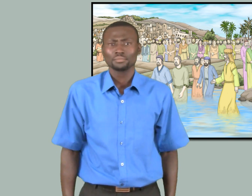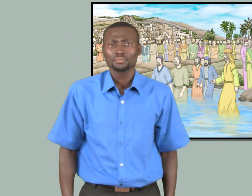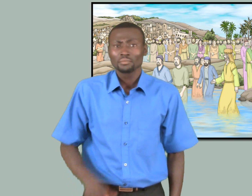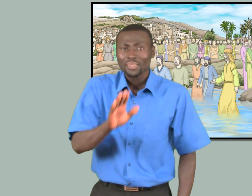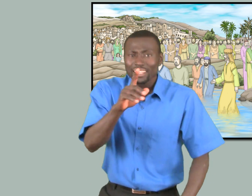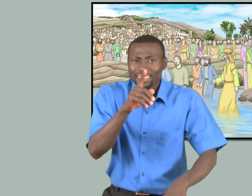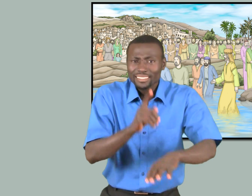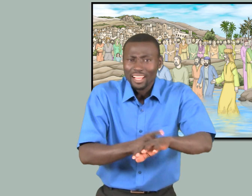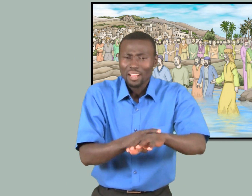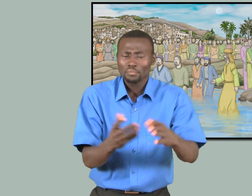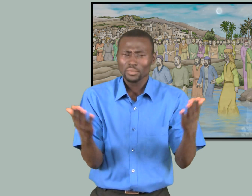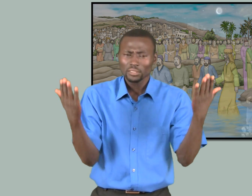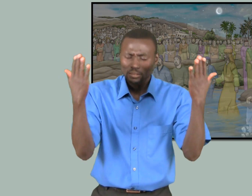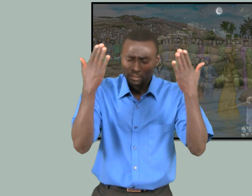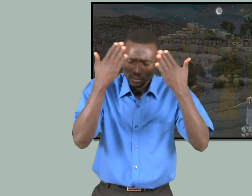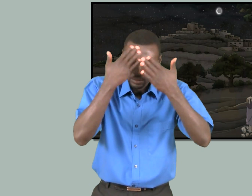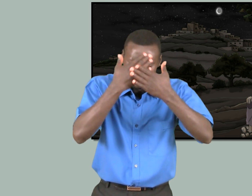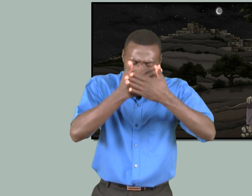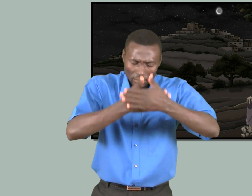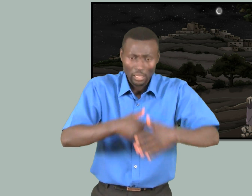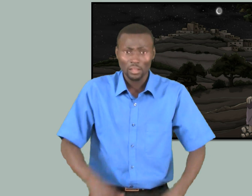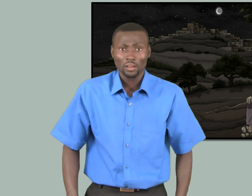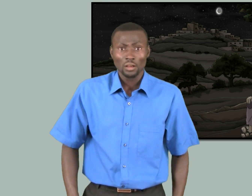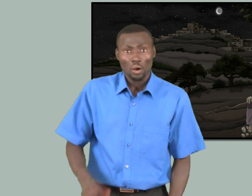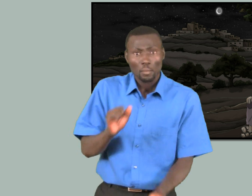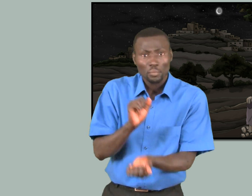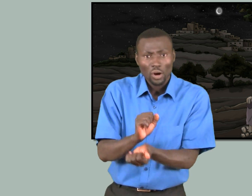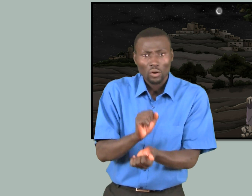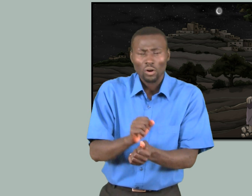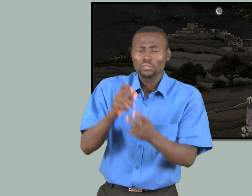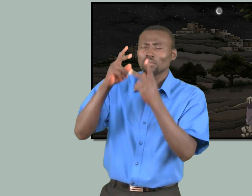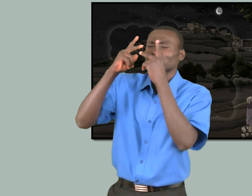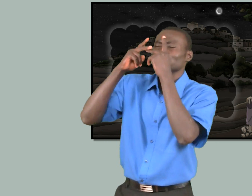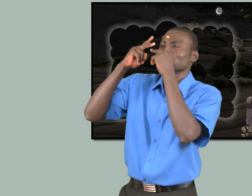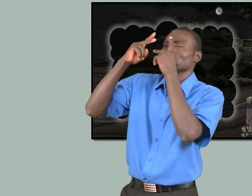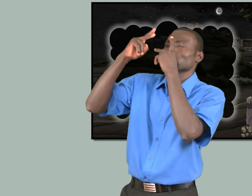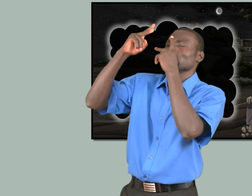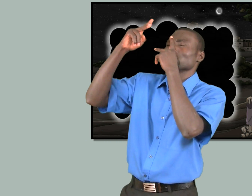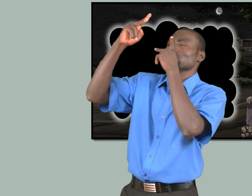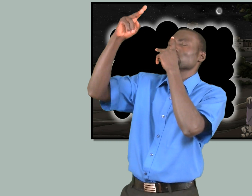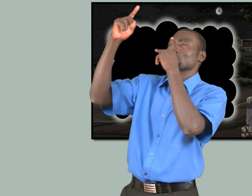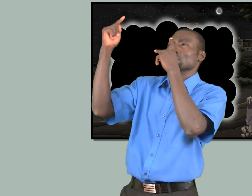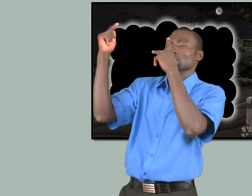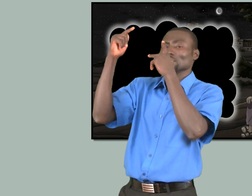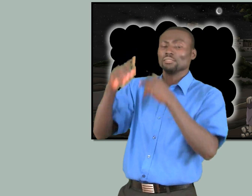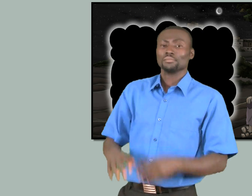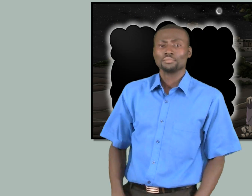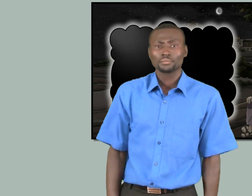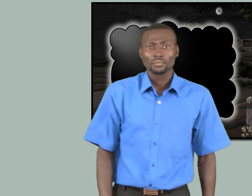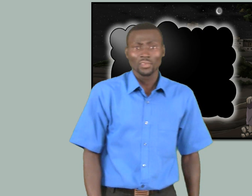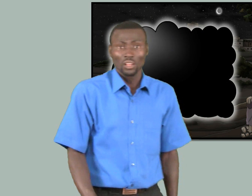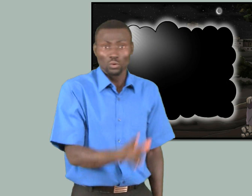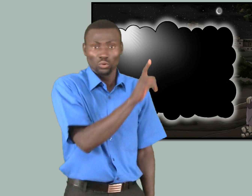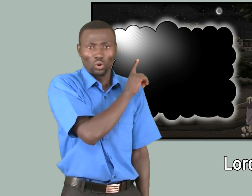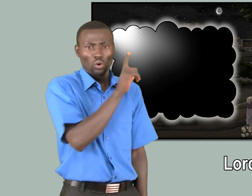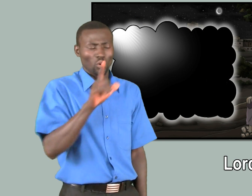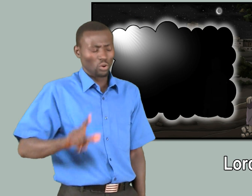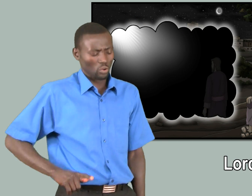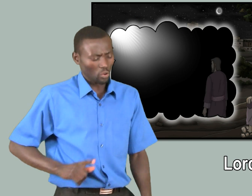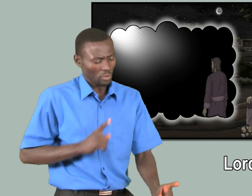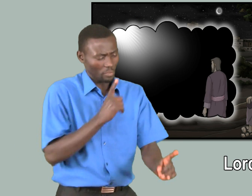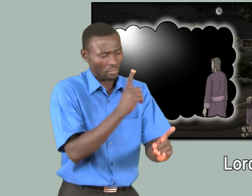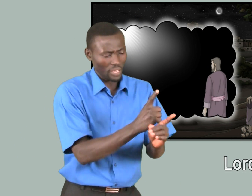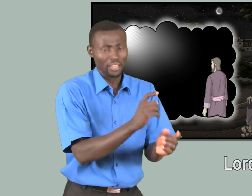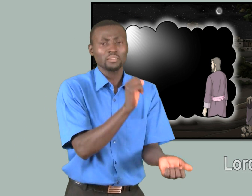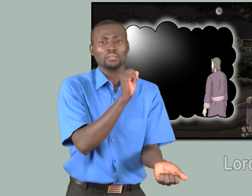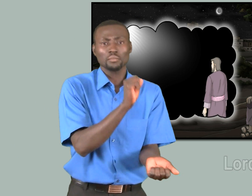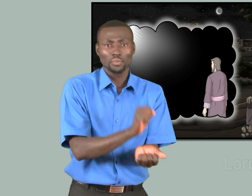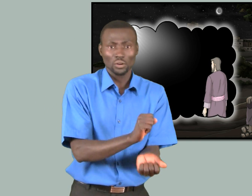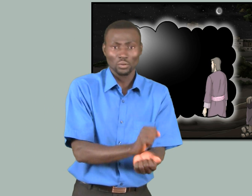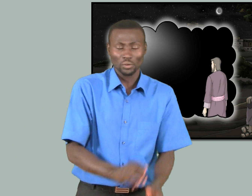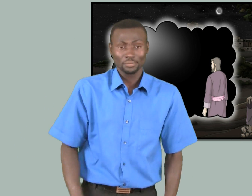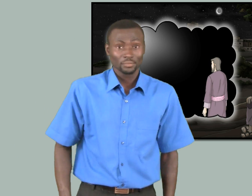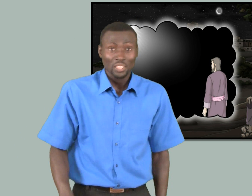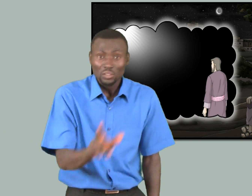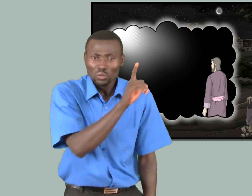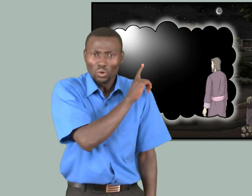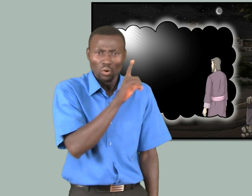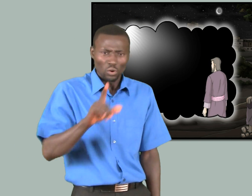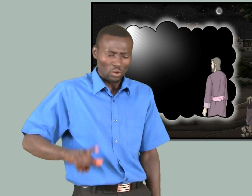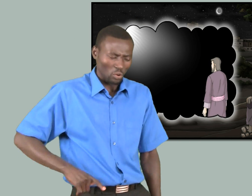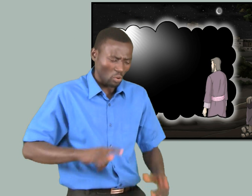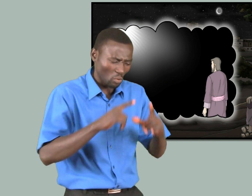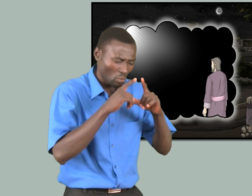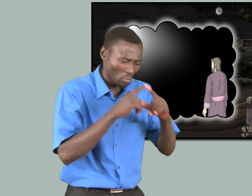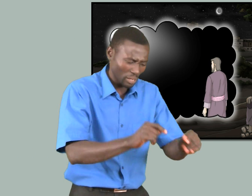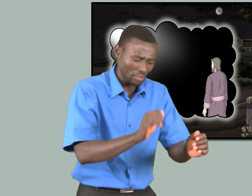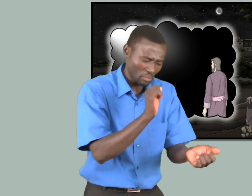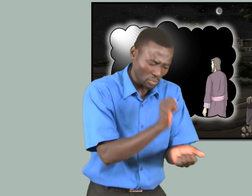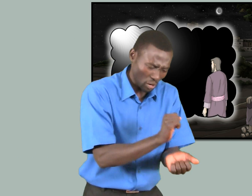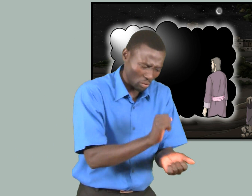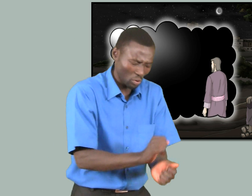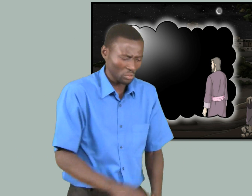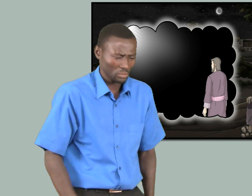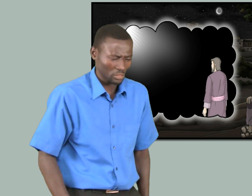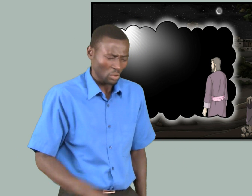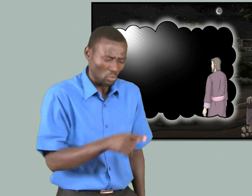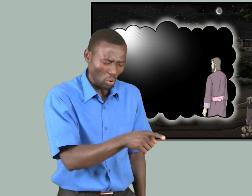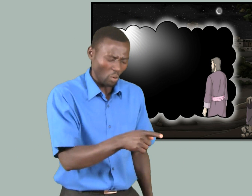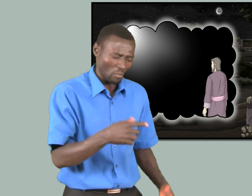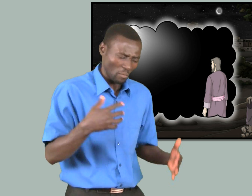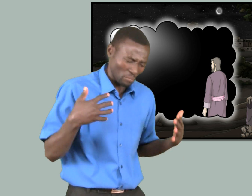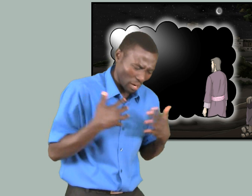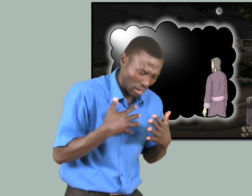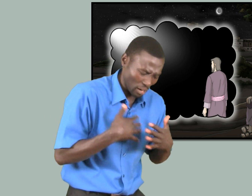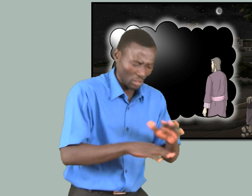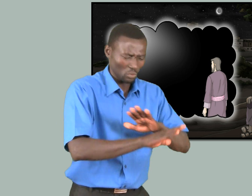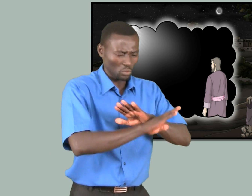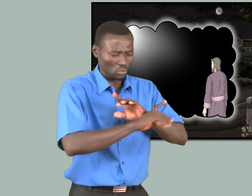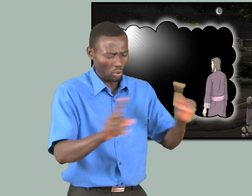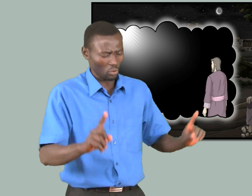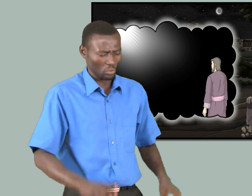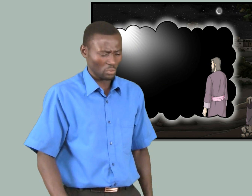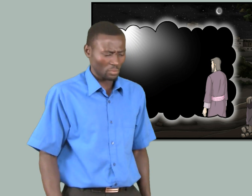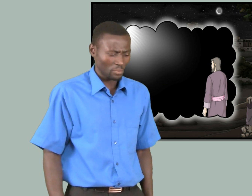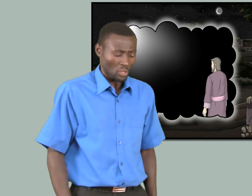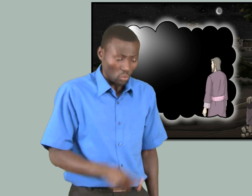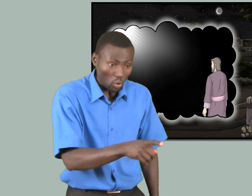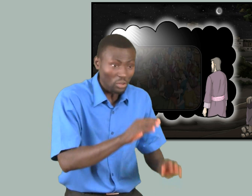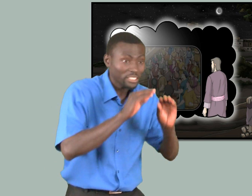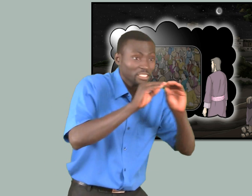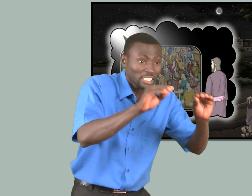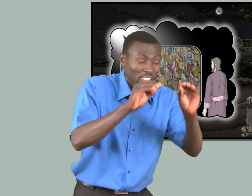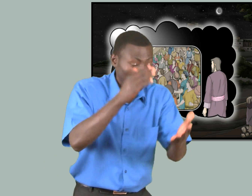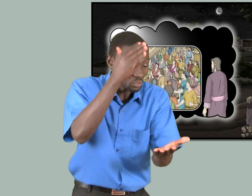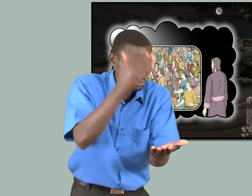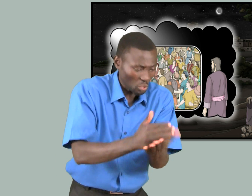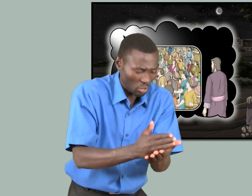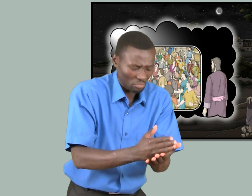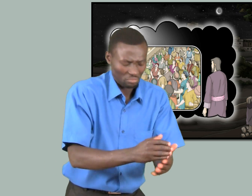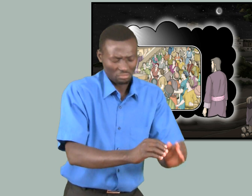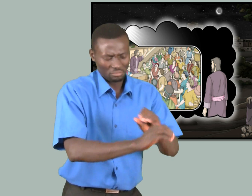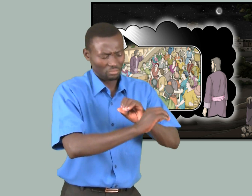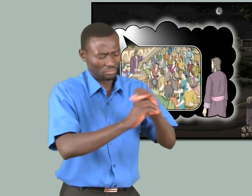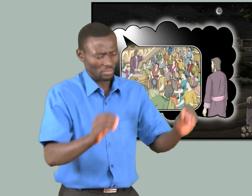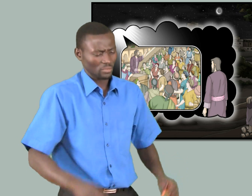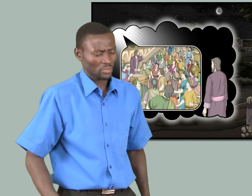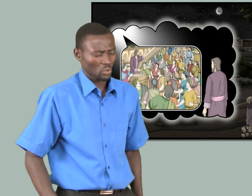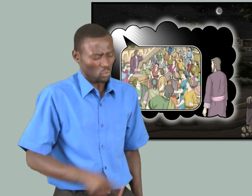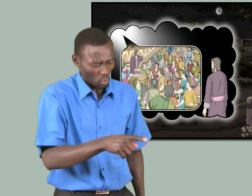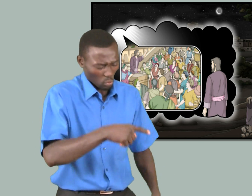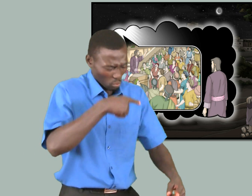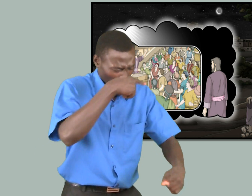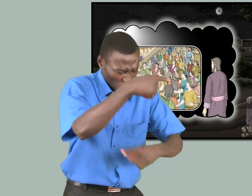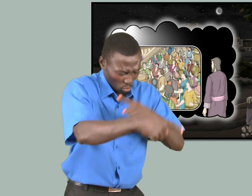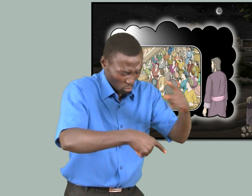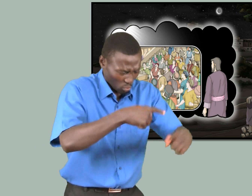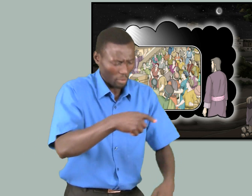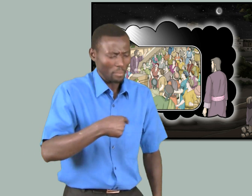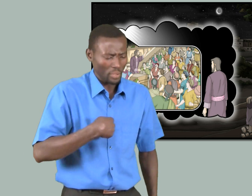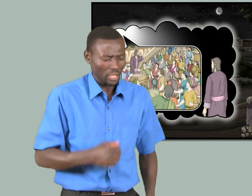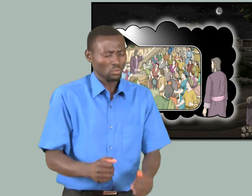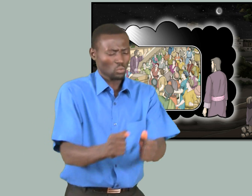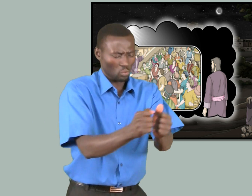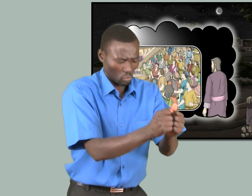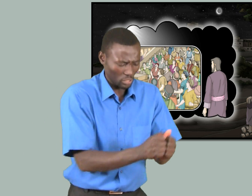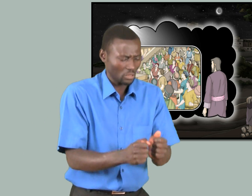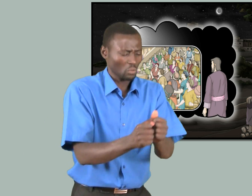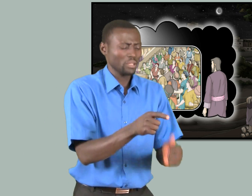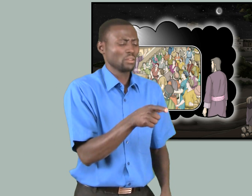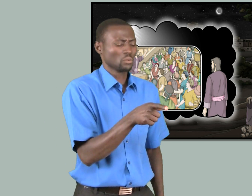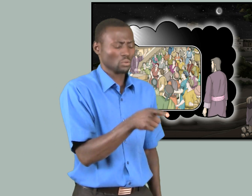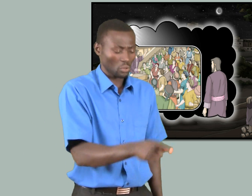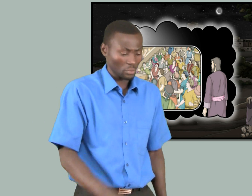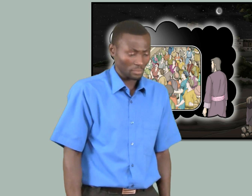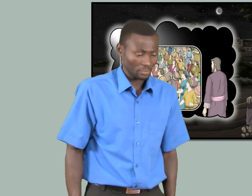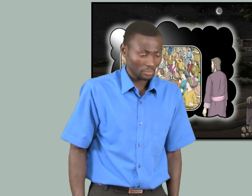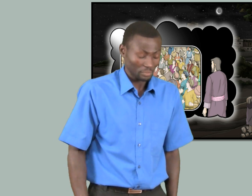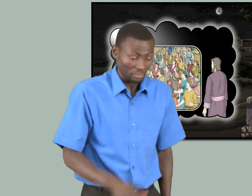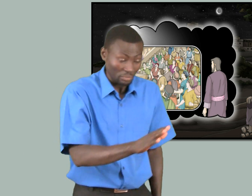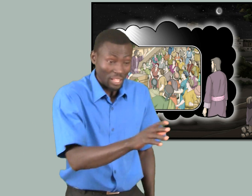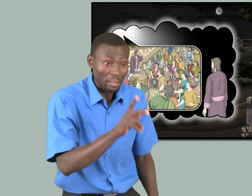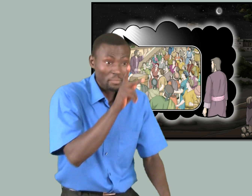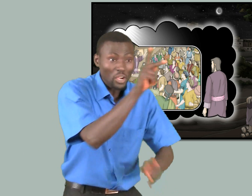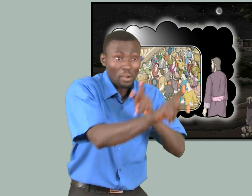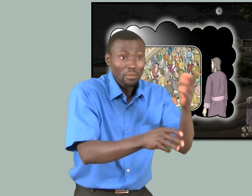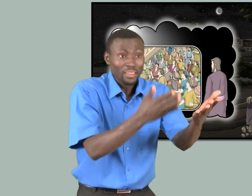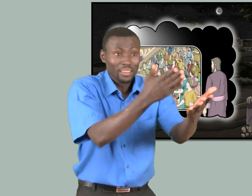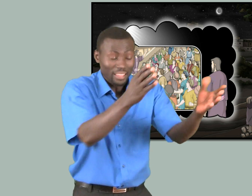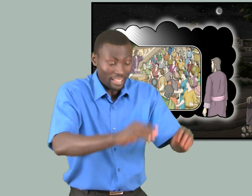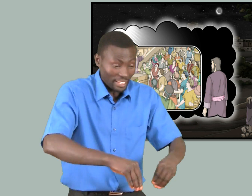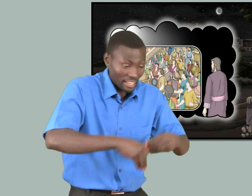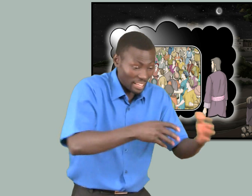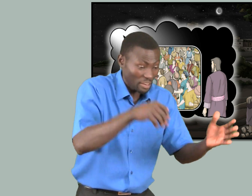One night the Lord spoke to Paul in a vision: “Do not be afraid; keep on speaking; do not be silent.